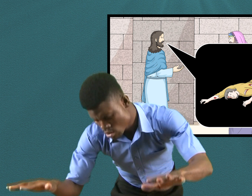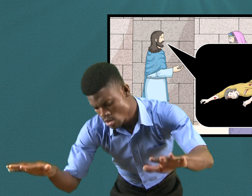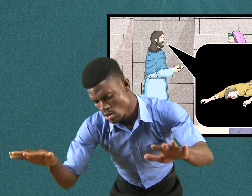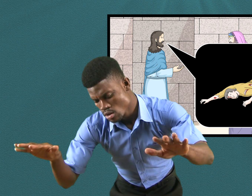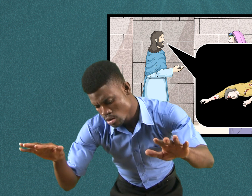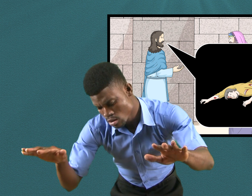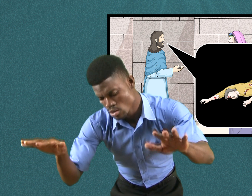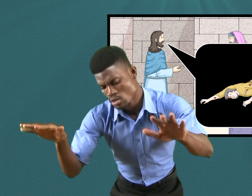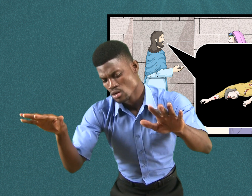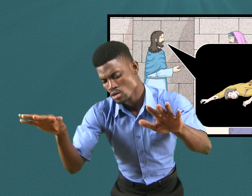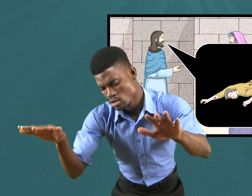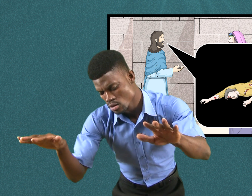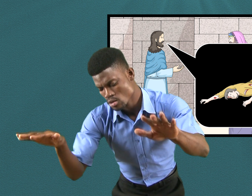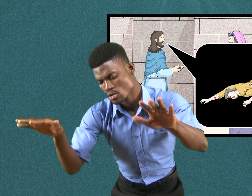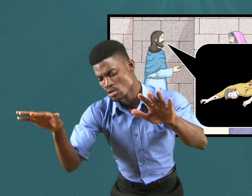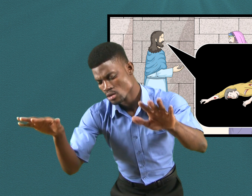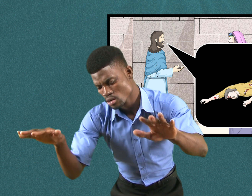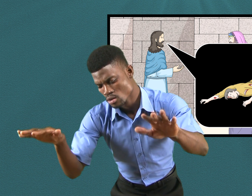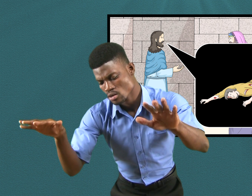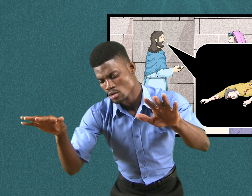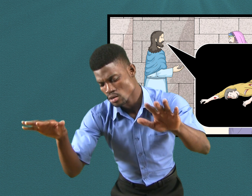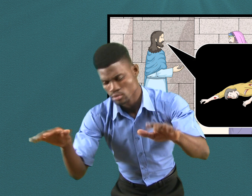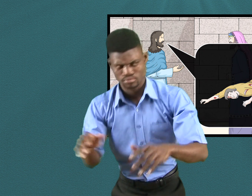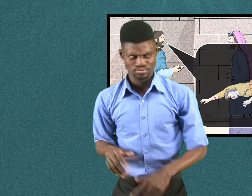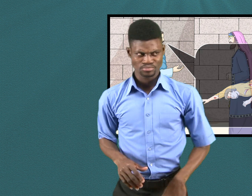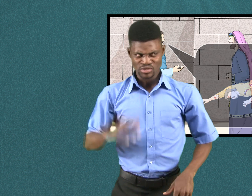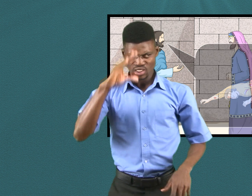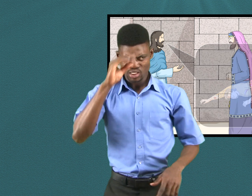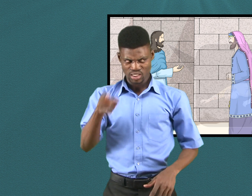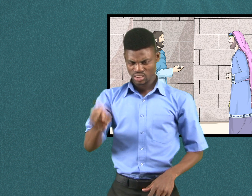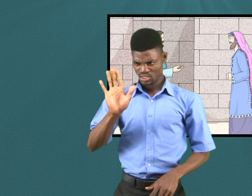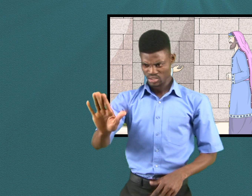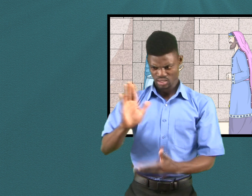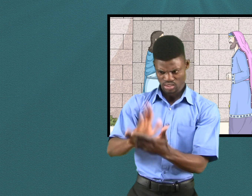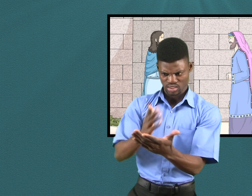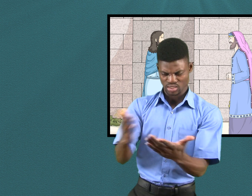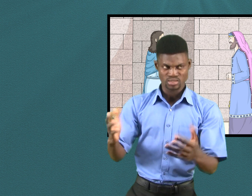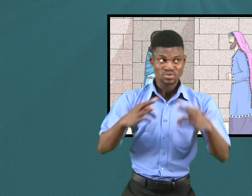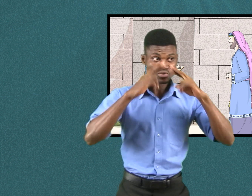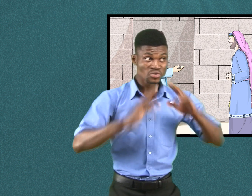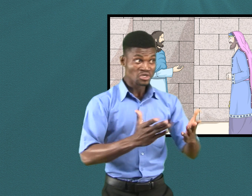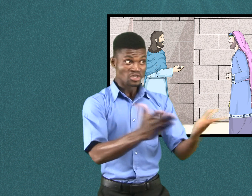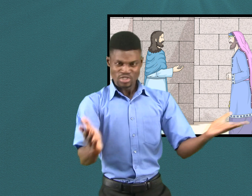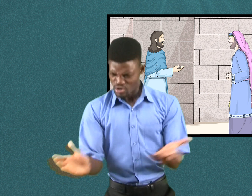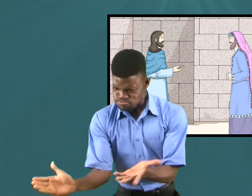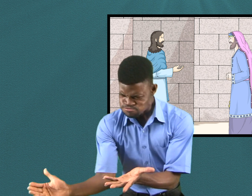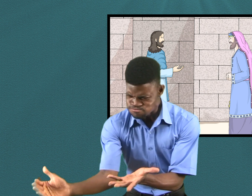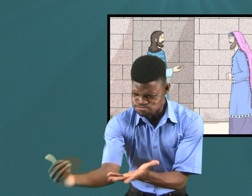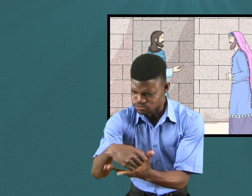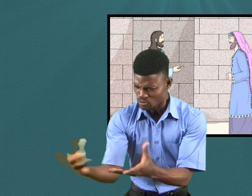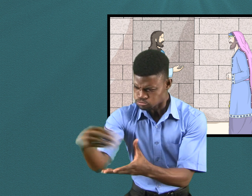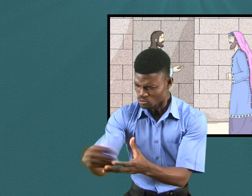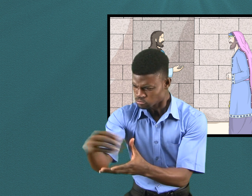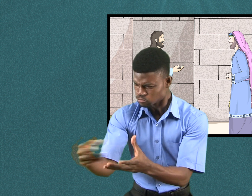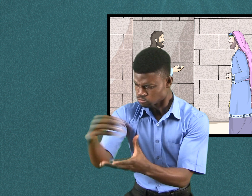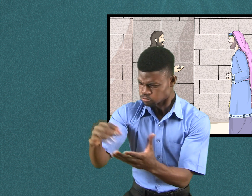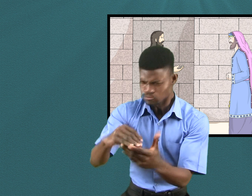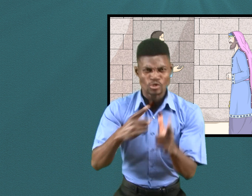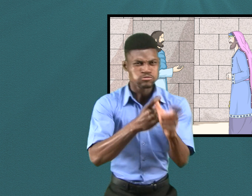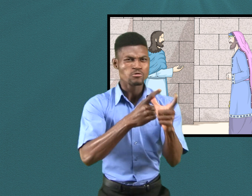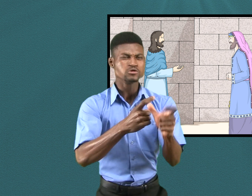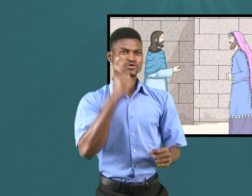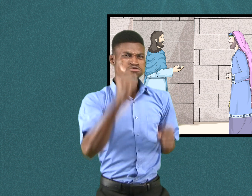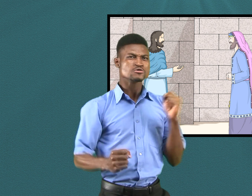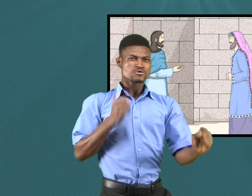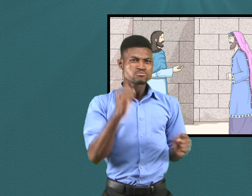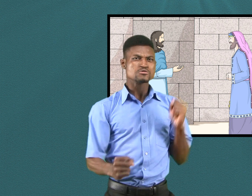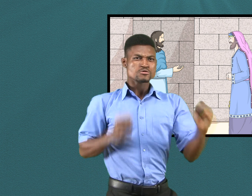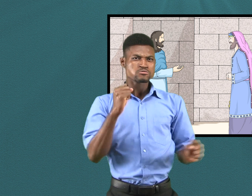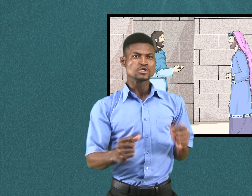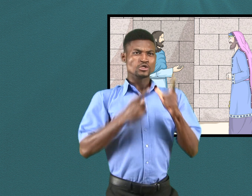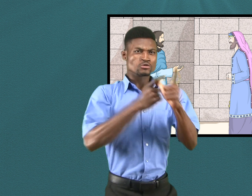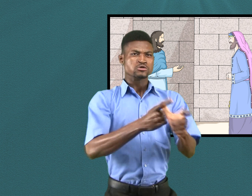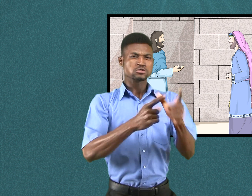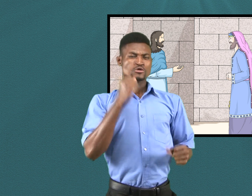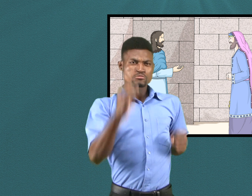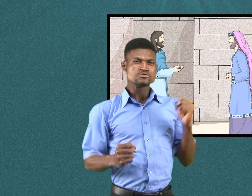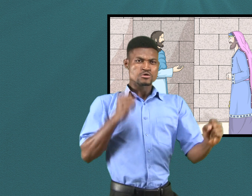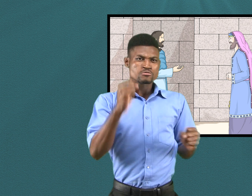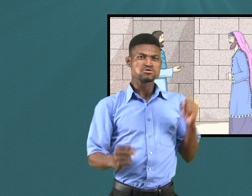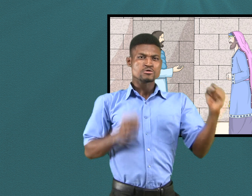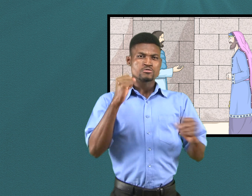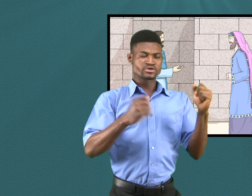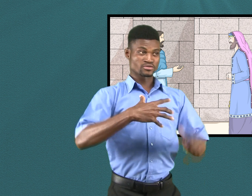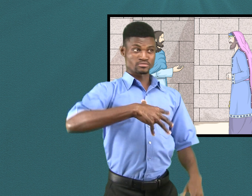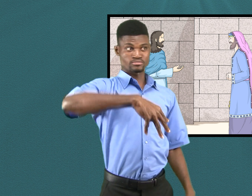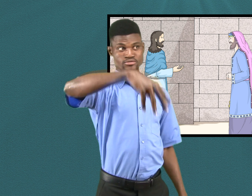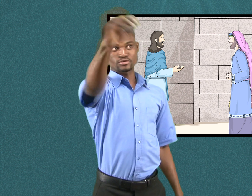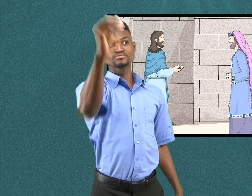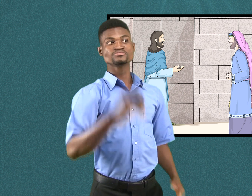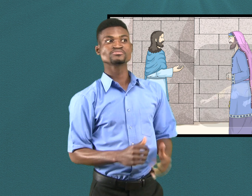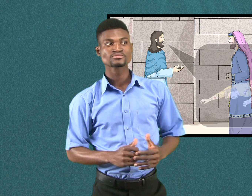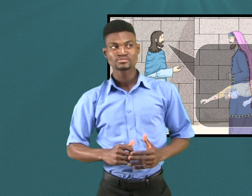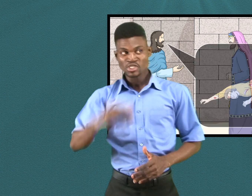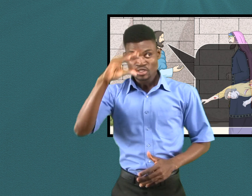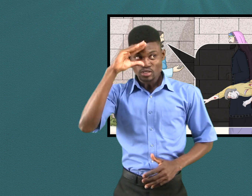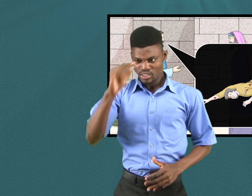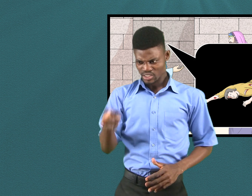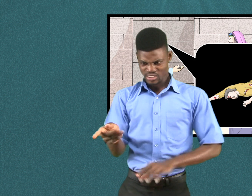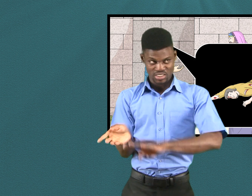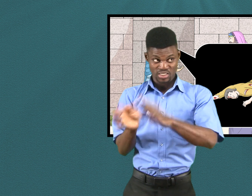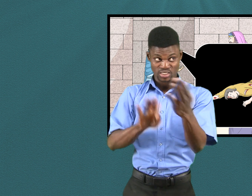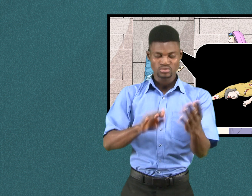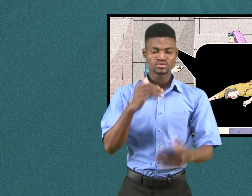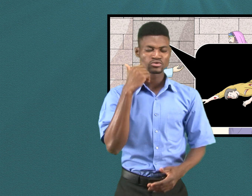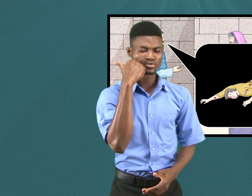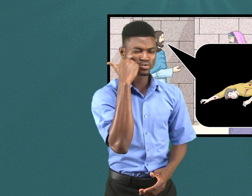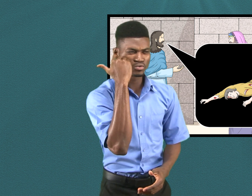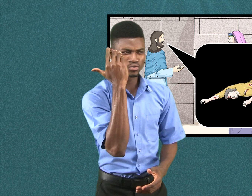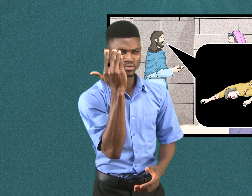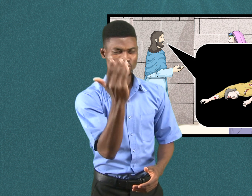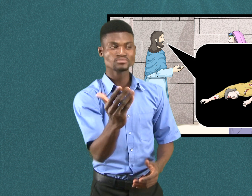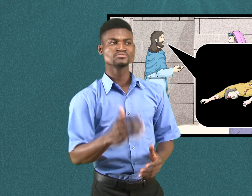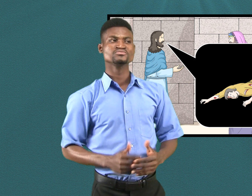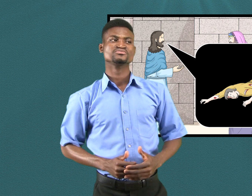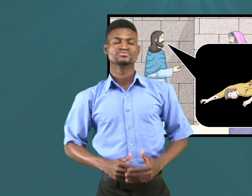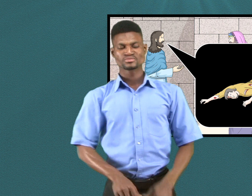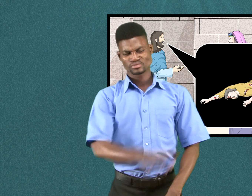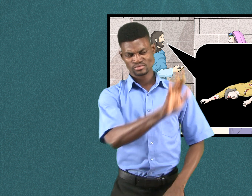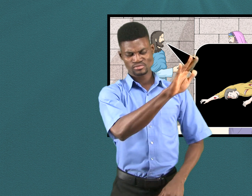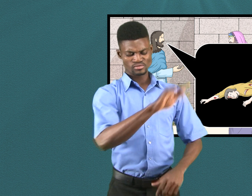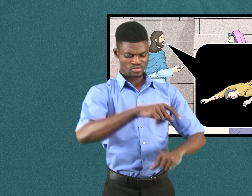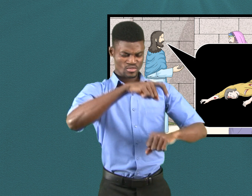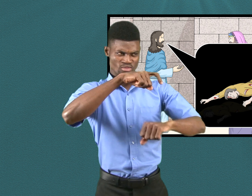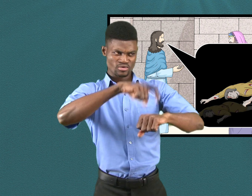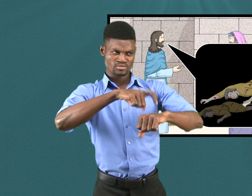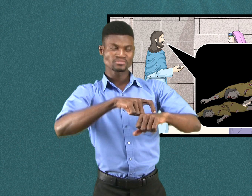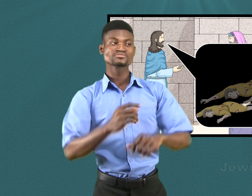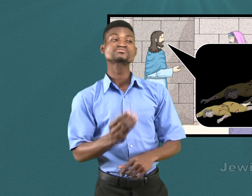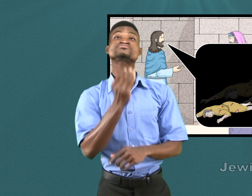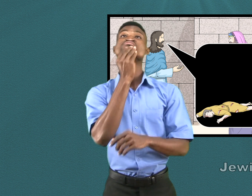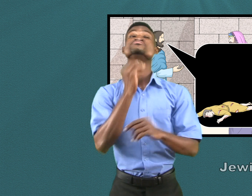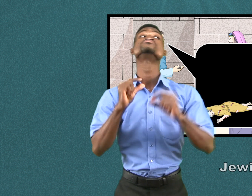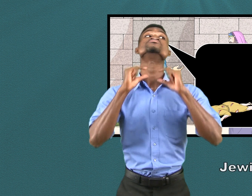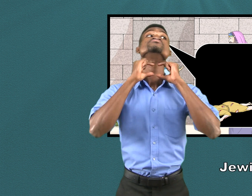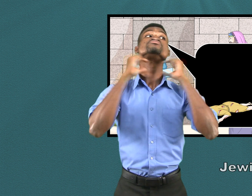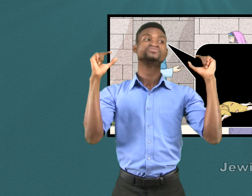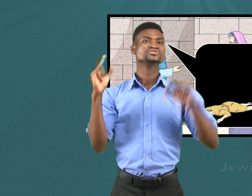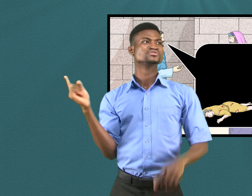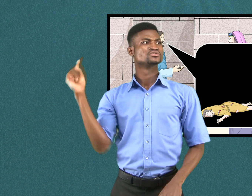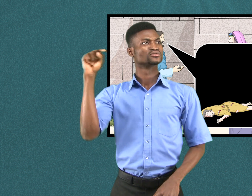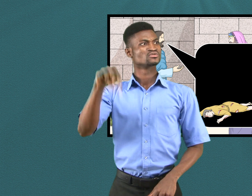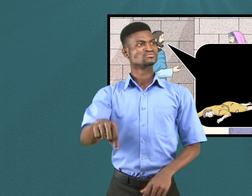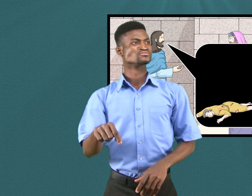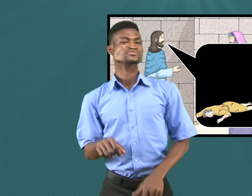They stripped him, beat him, and went away, leaving him half dead.